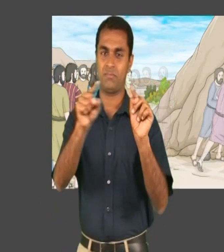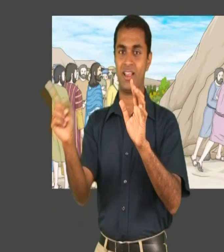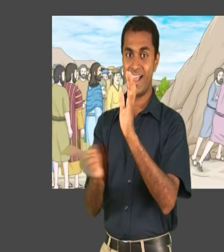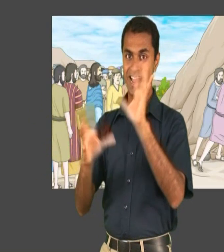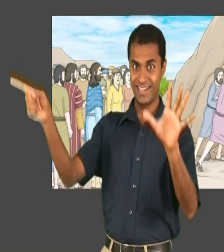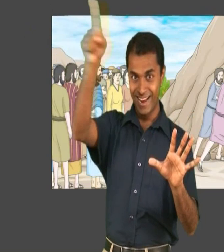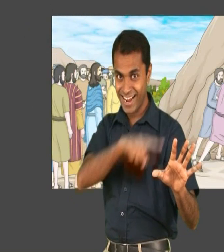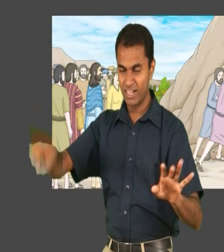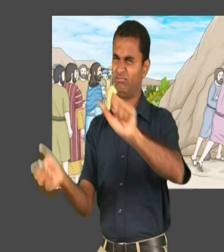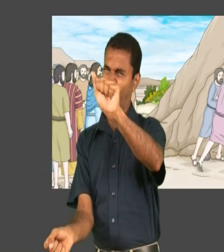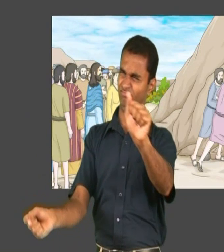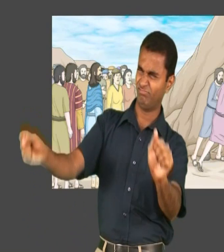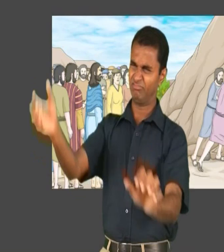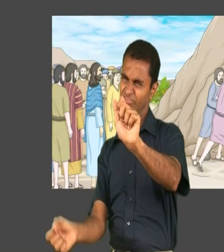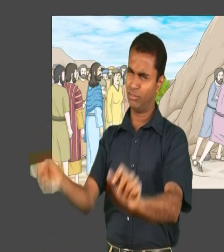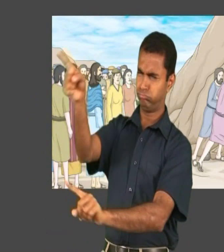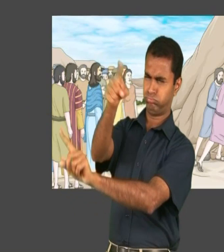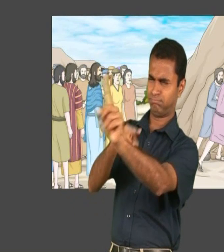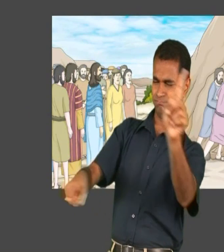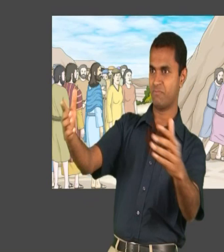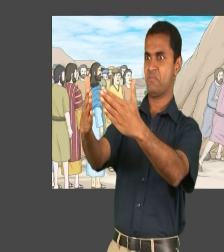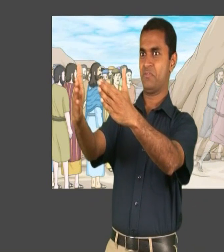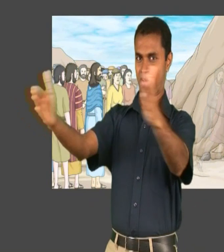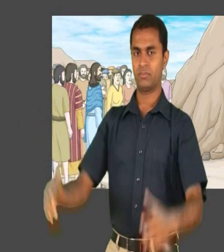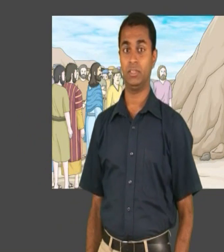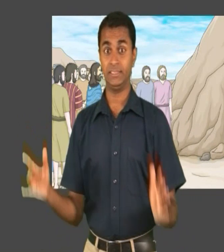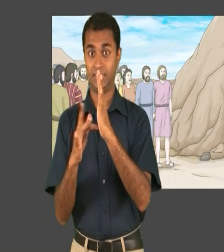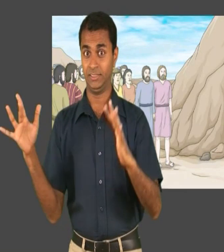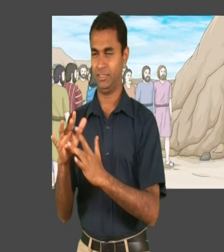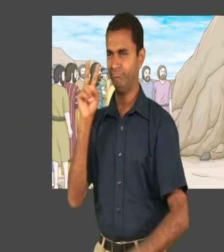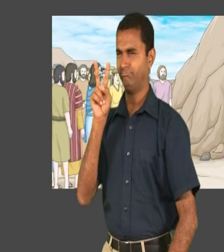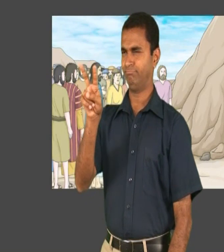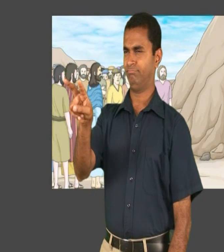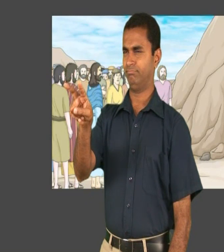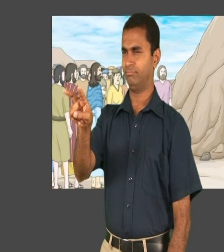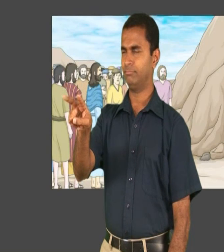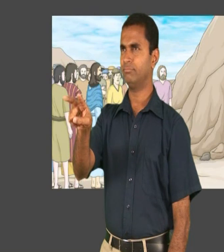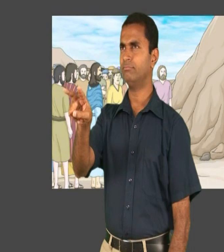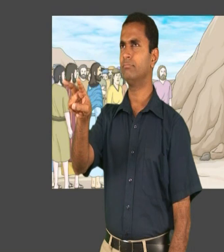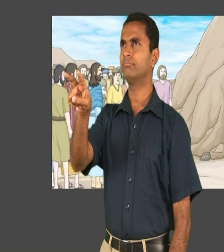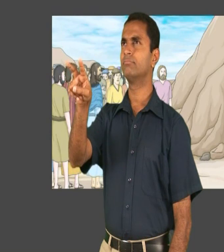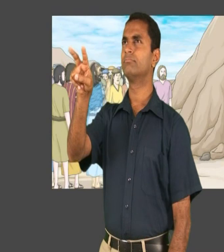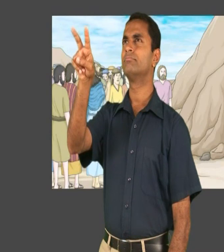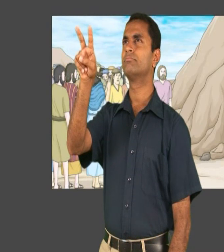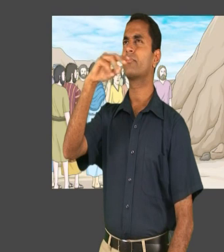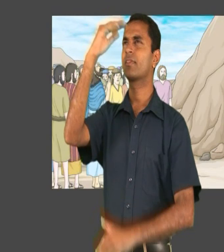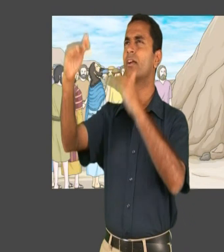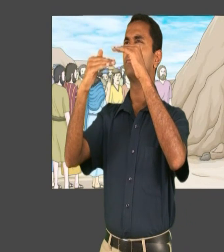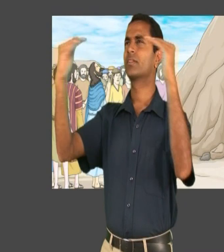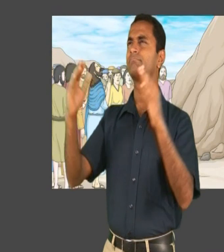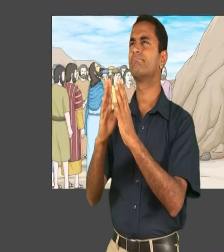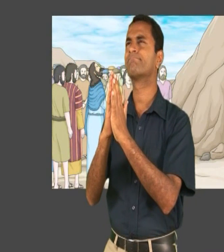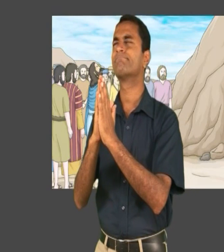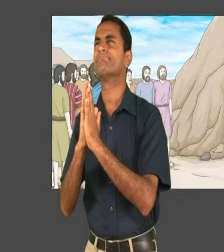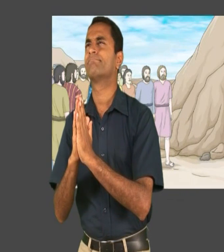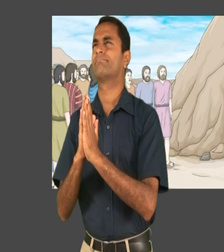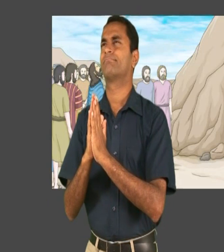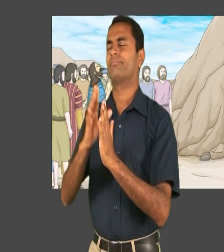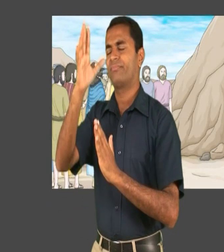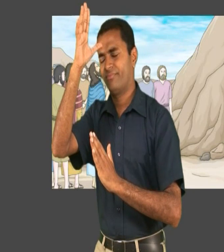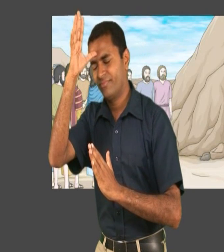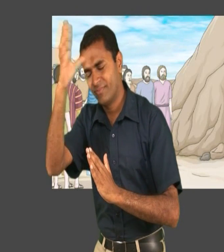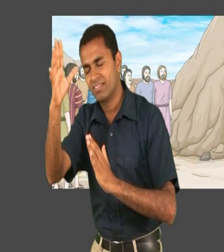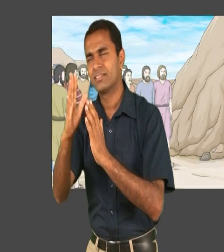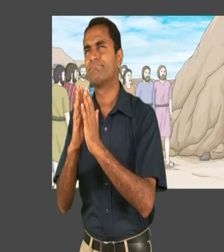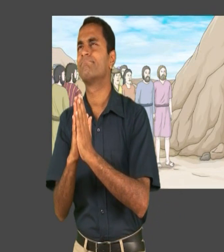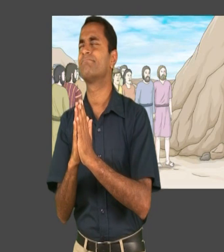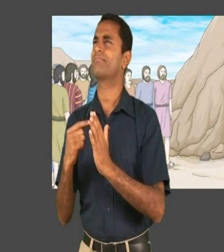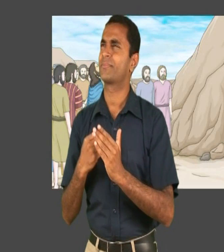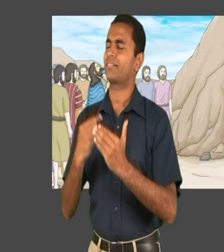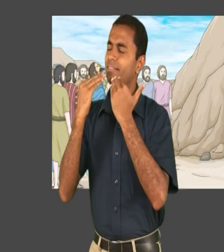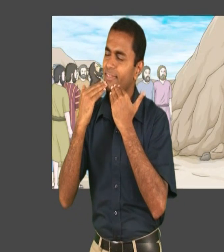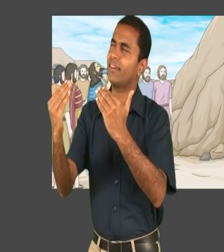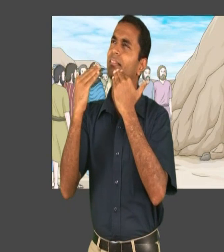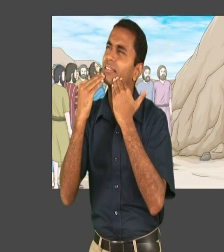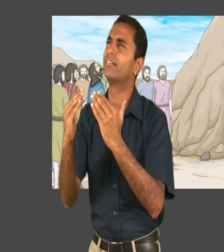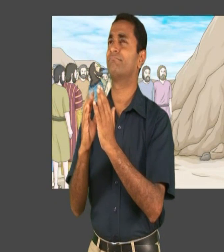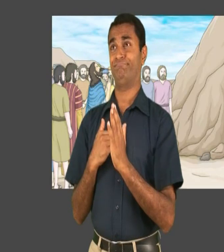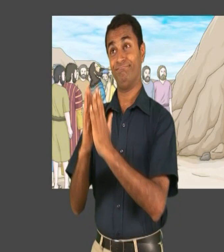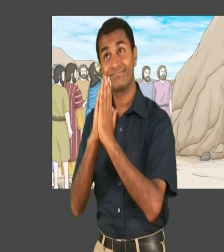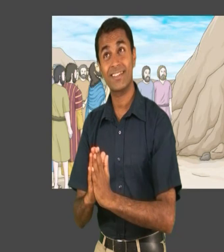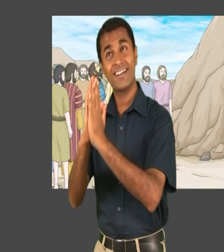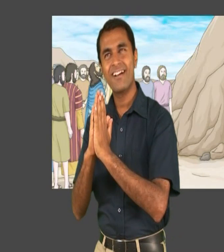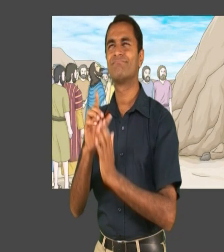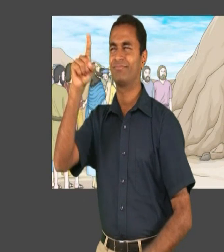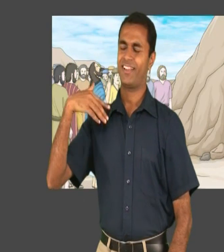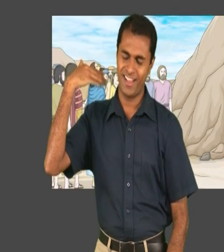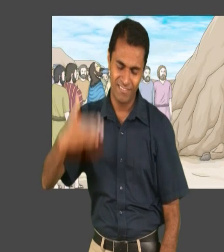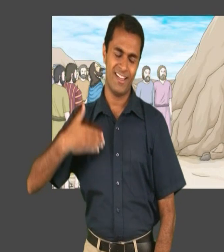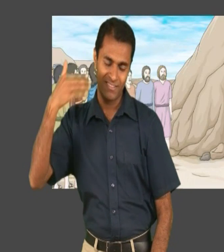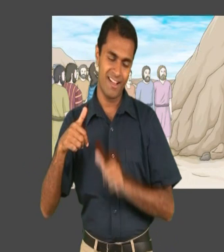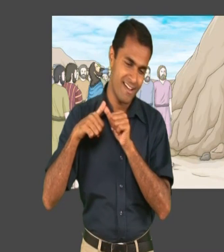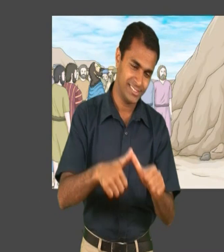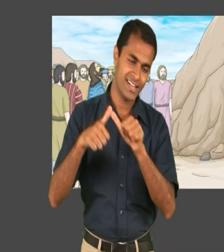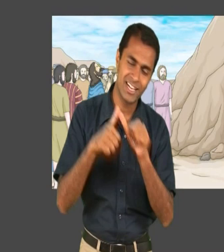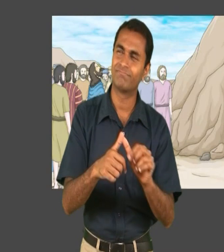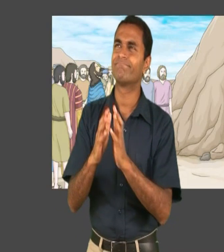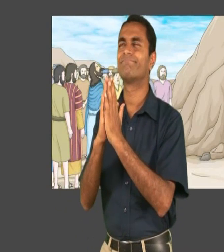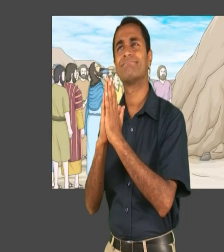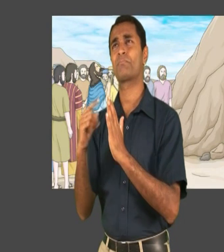Then Jesus lifted His eyes upward and said, “Father, I thank You that You have heard Me.